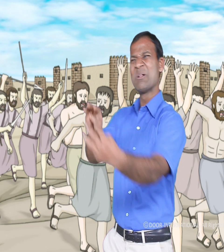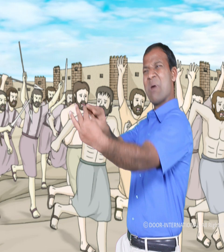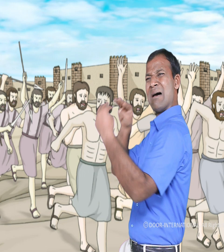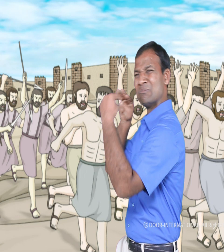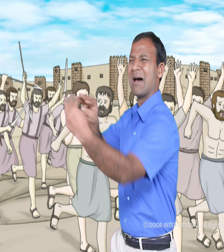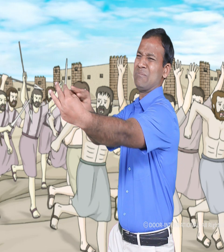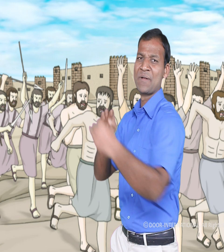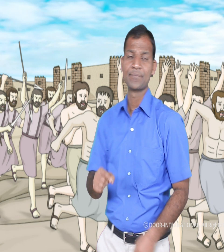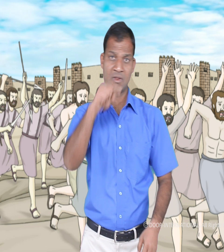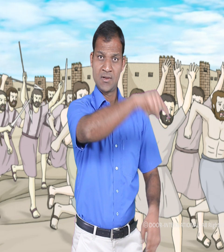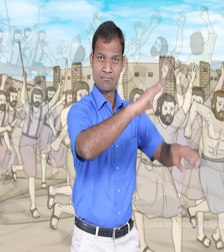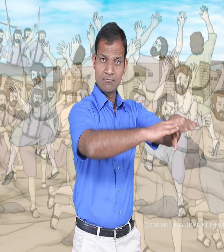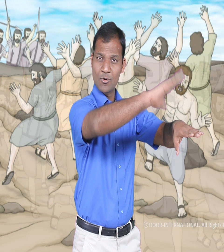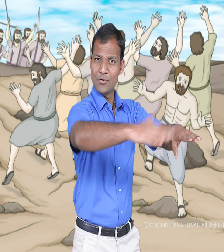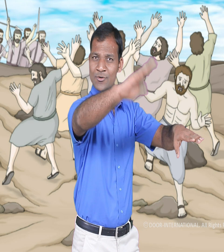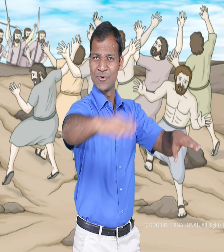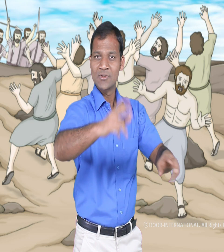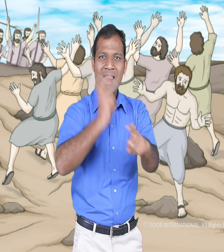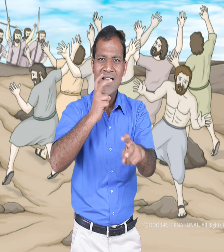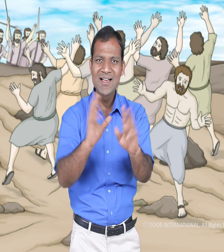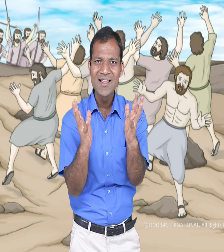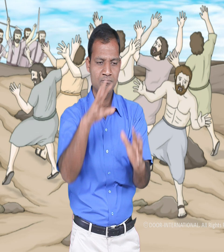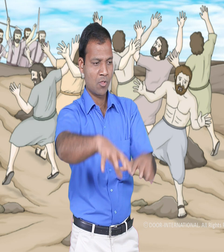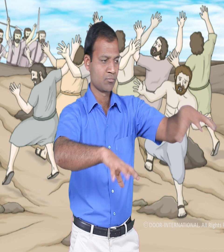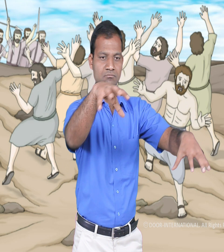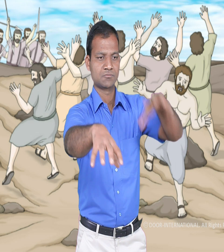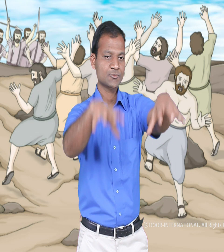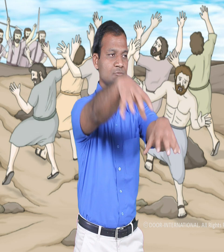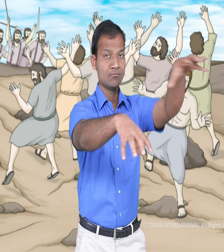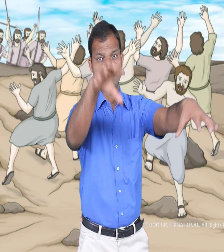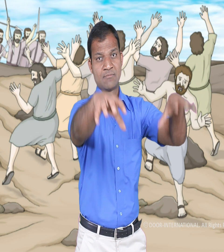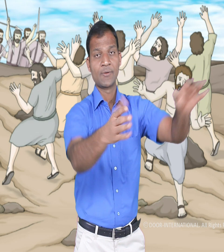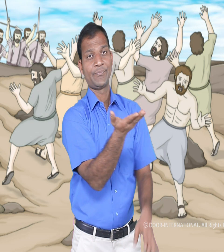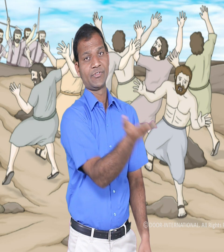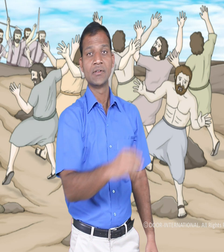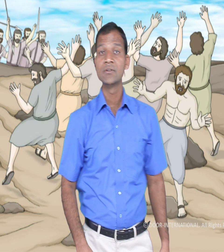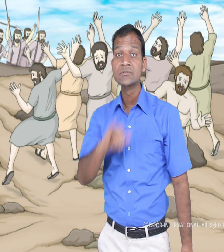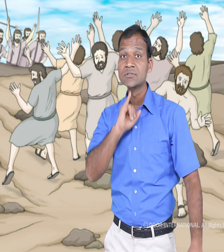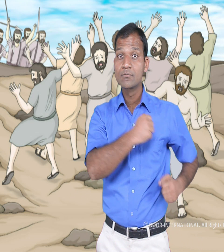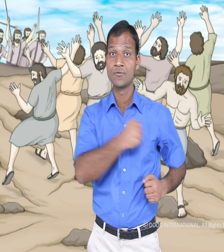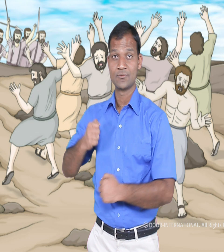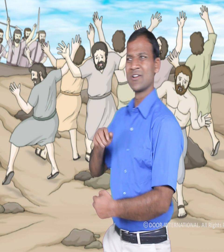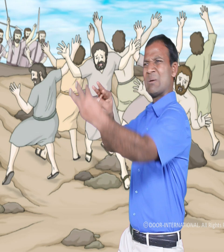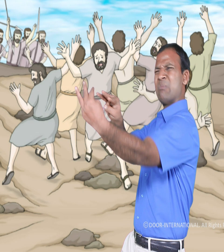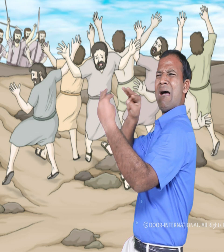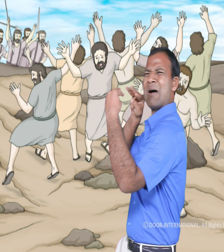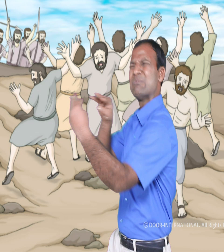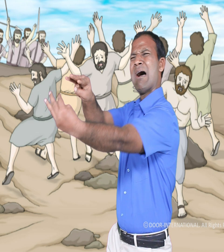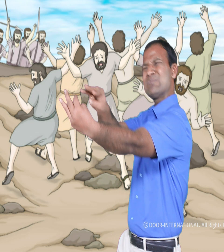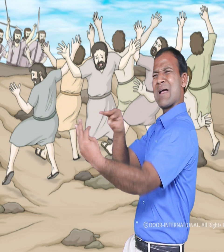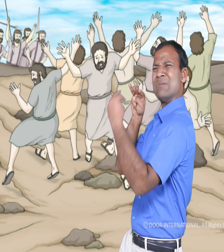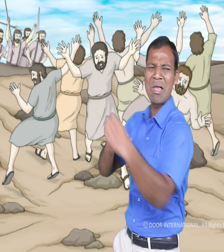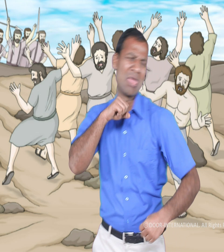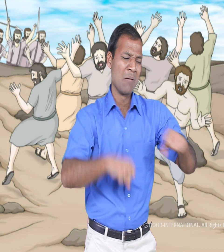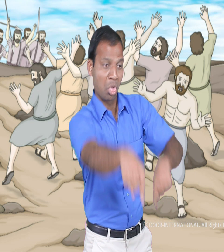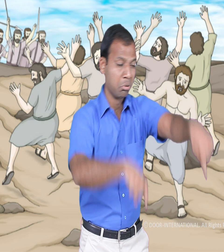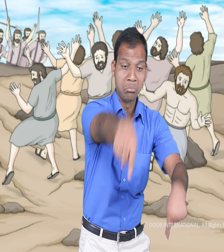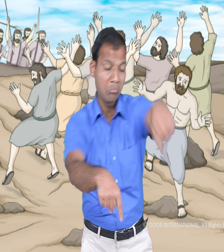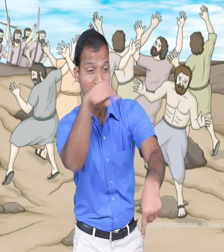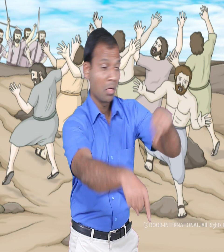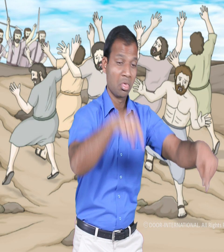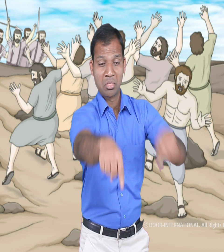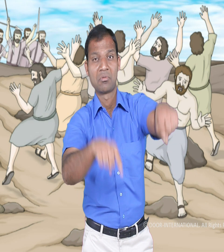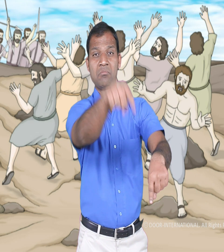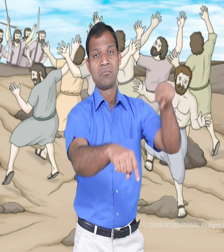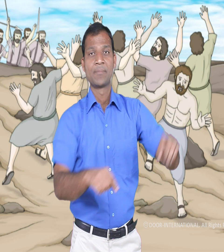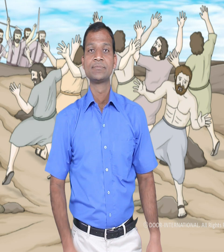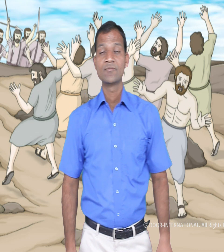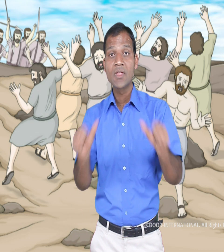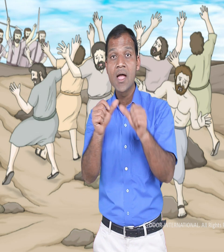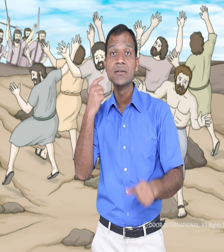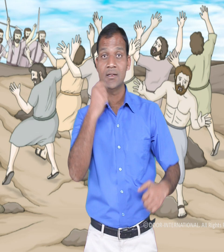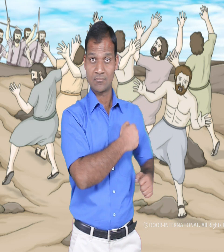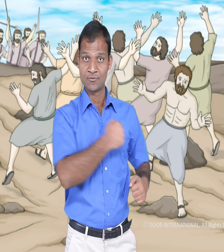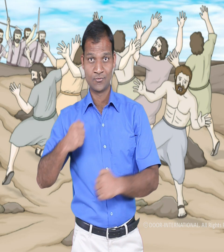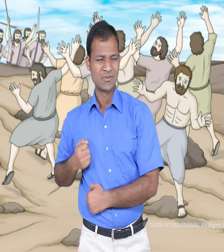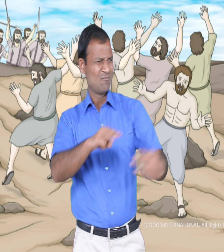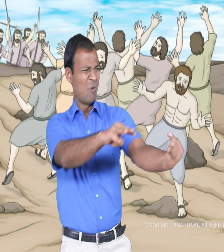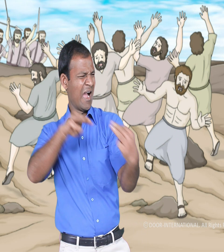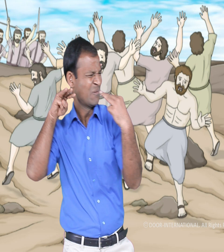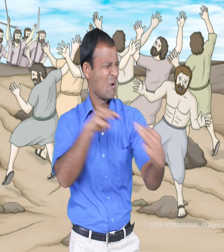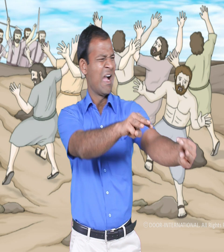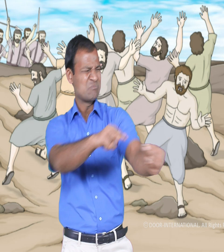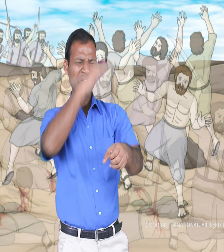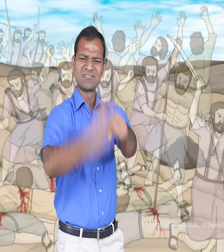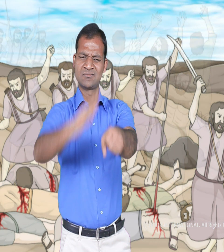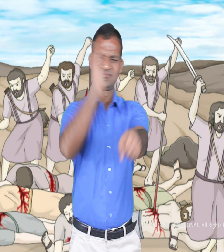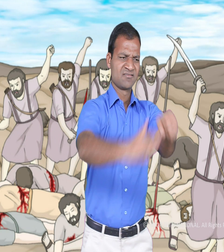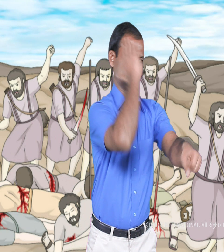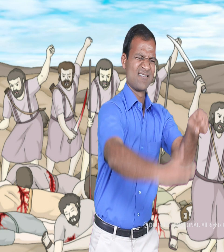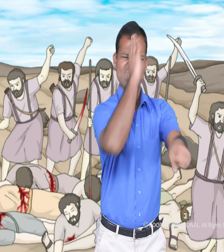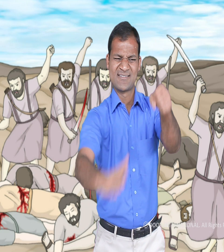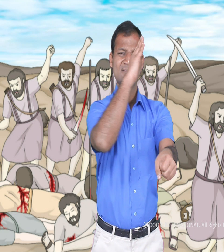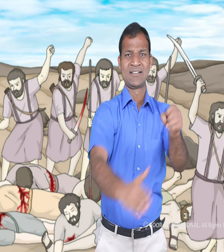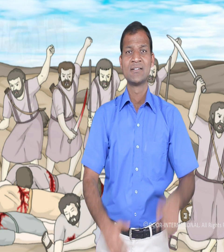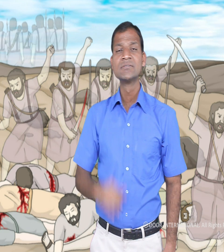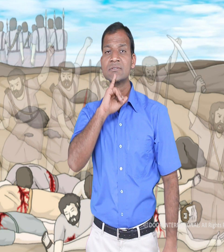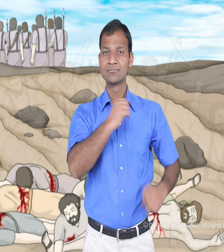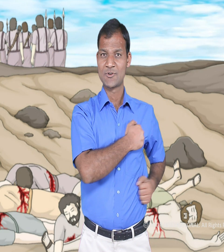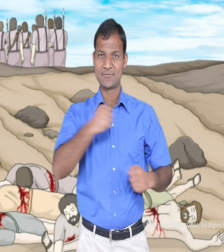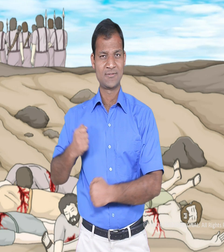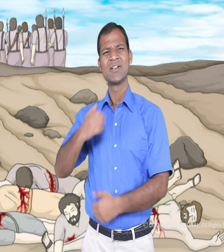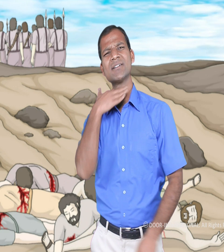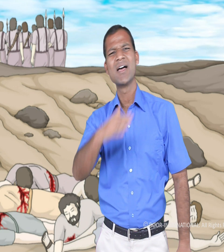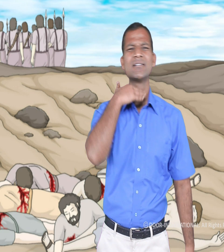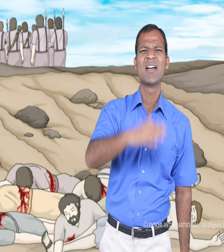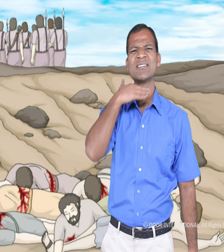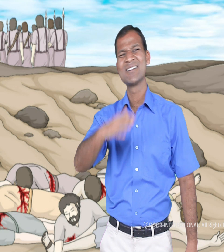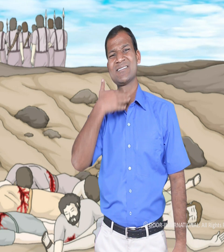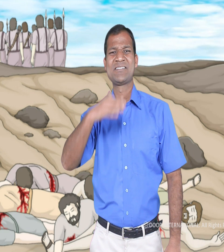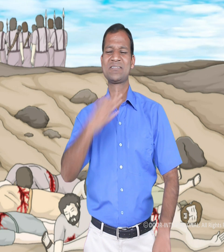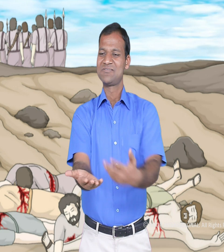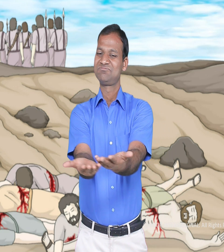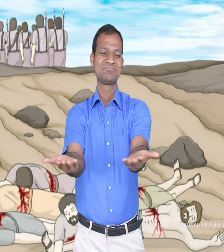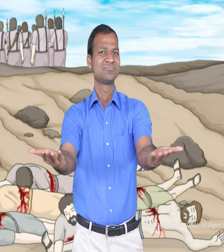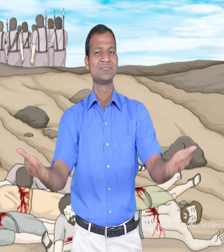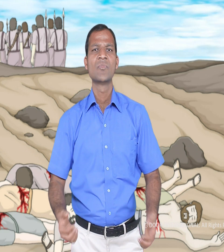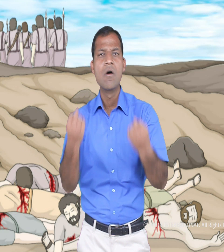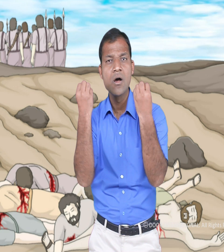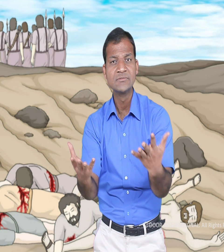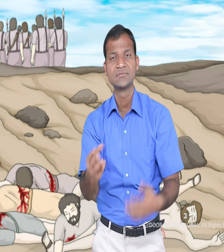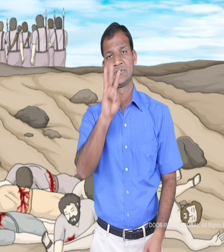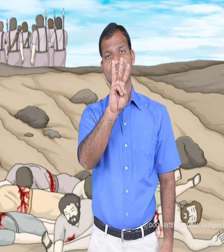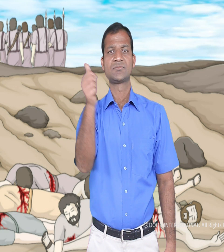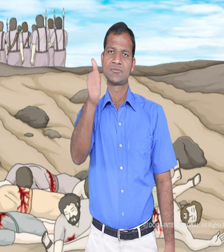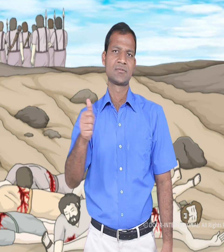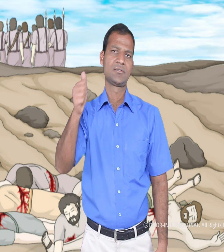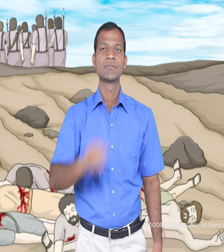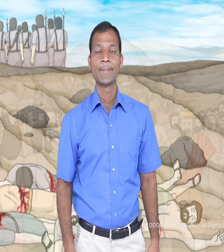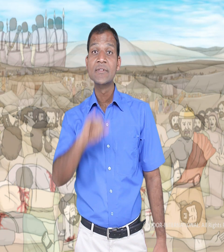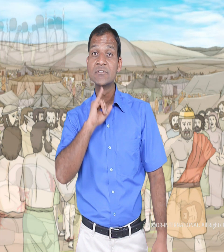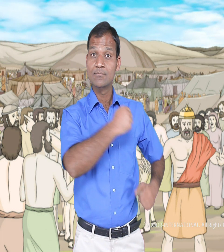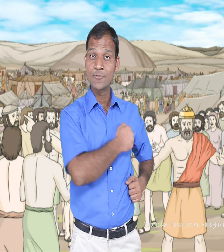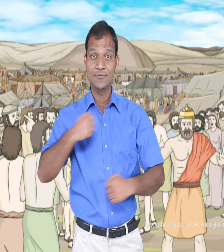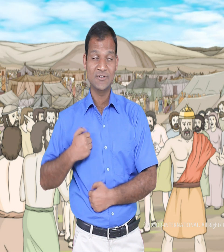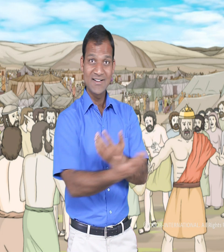And the men of Ai struck down about thirty-six of them, chasing them from the gate as far as the quarries and striking them down on the slopes.